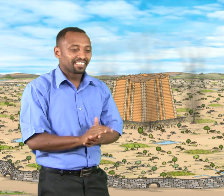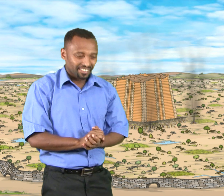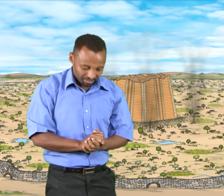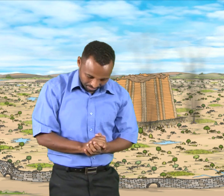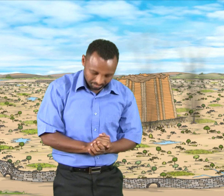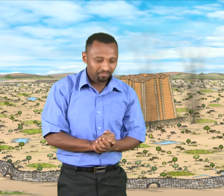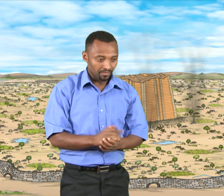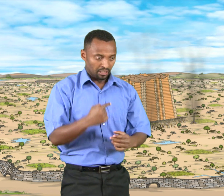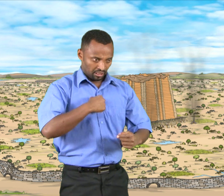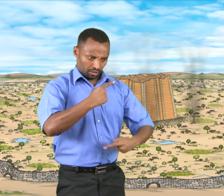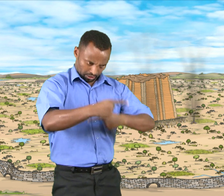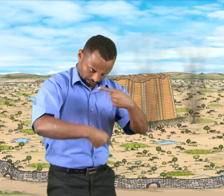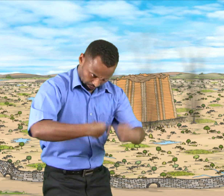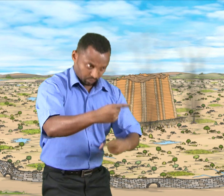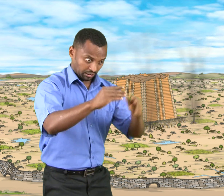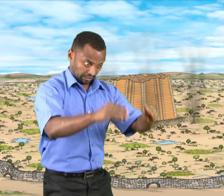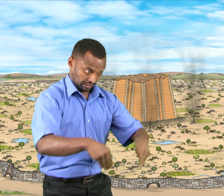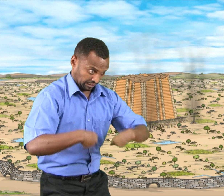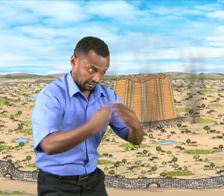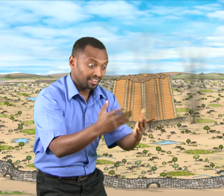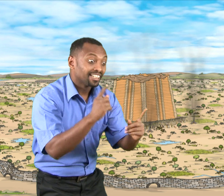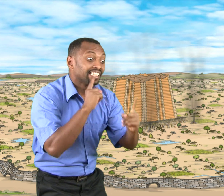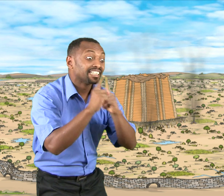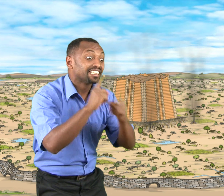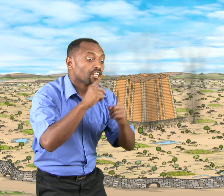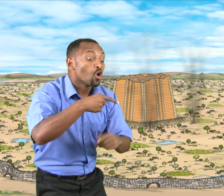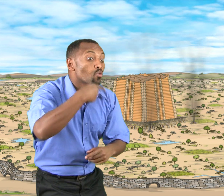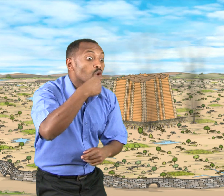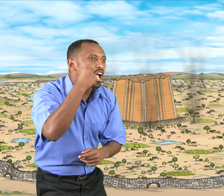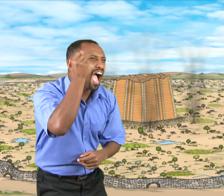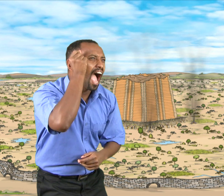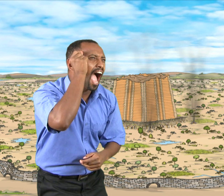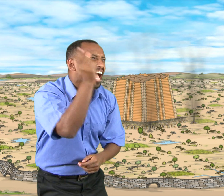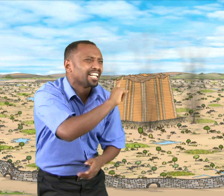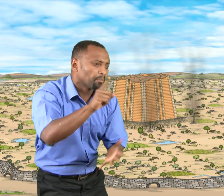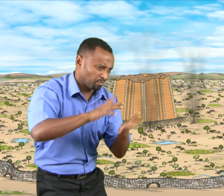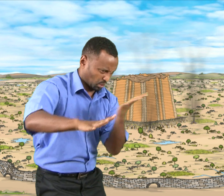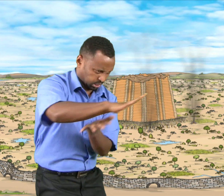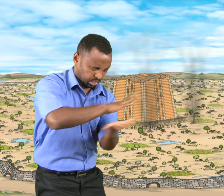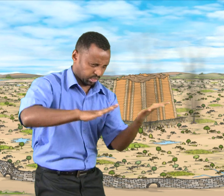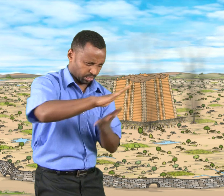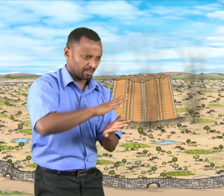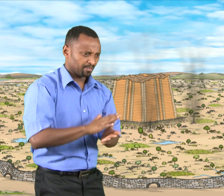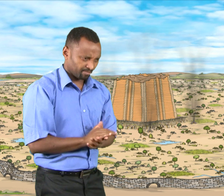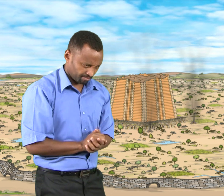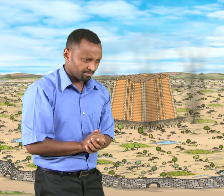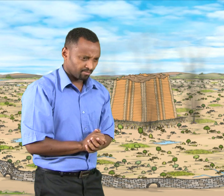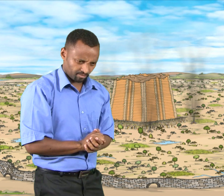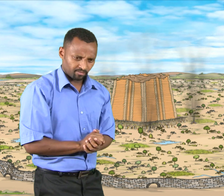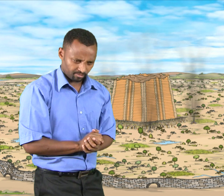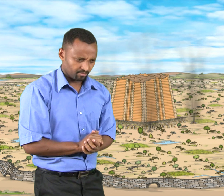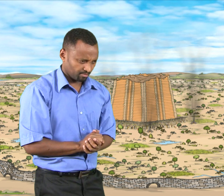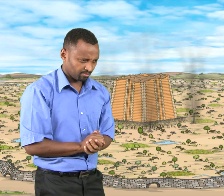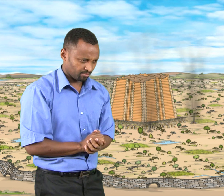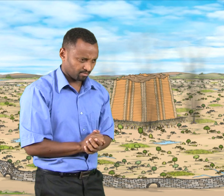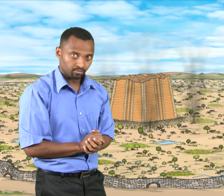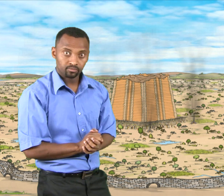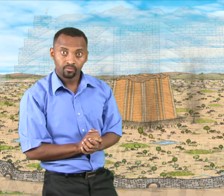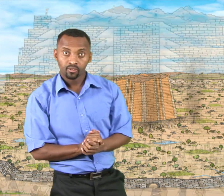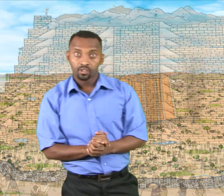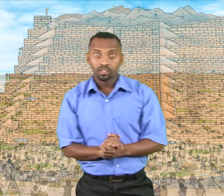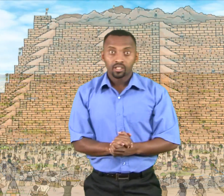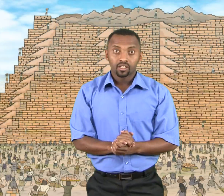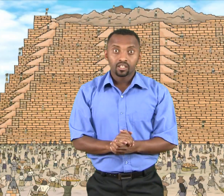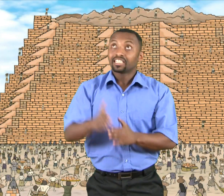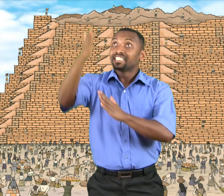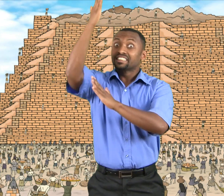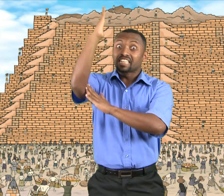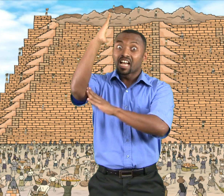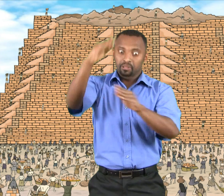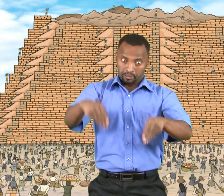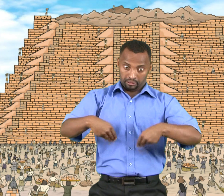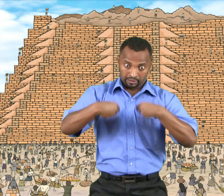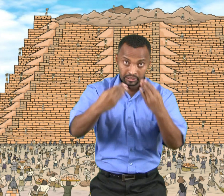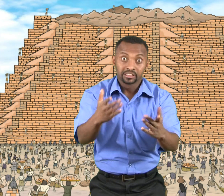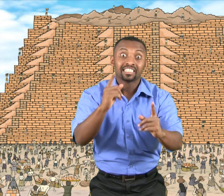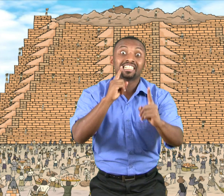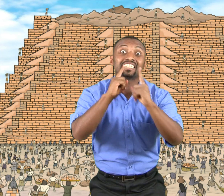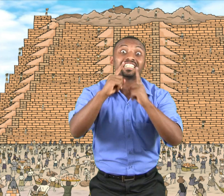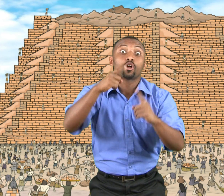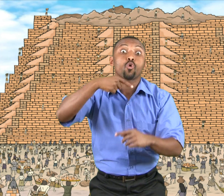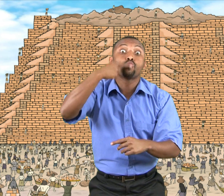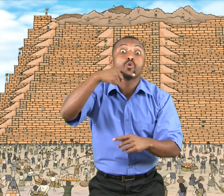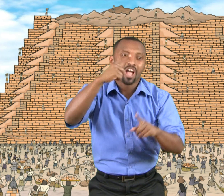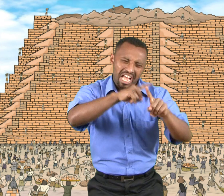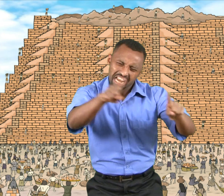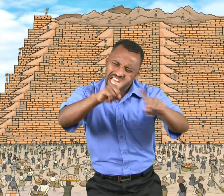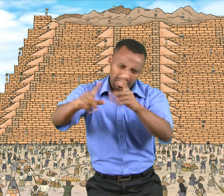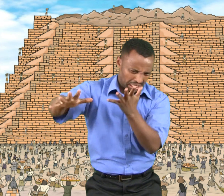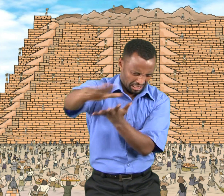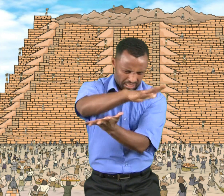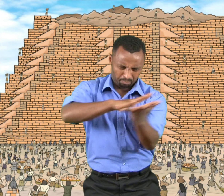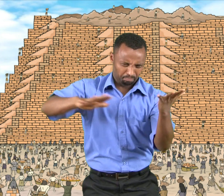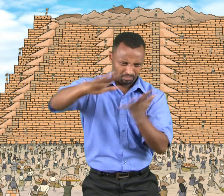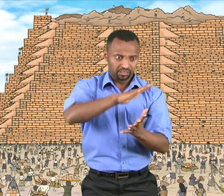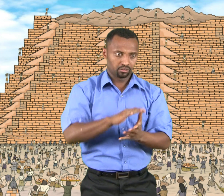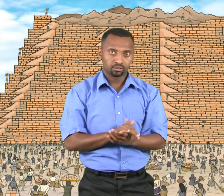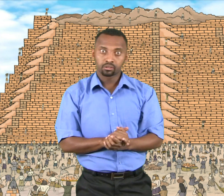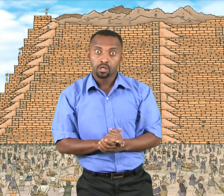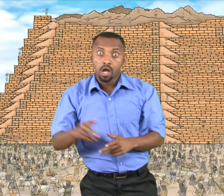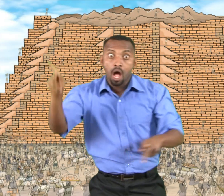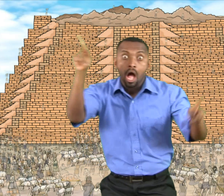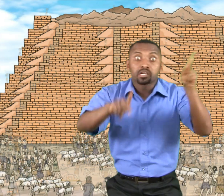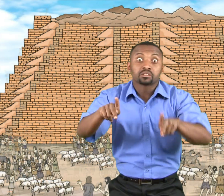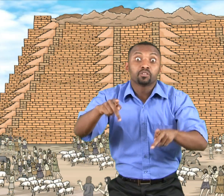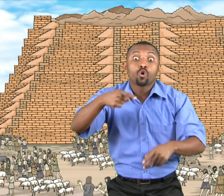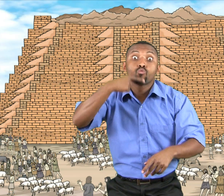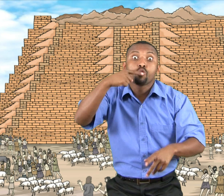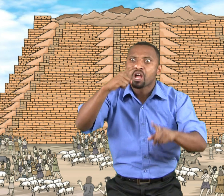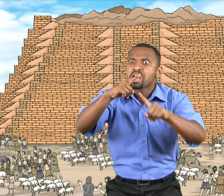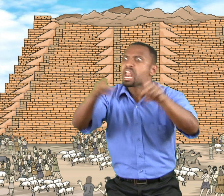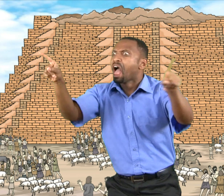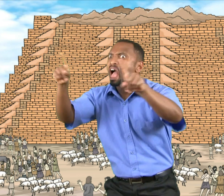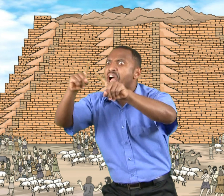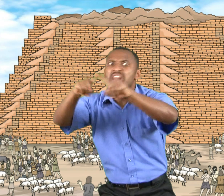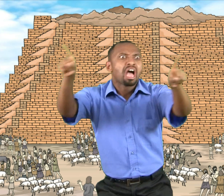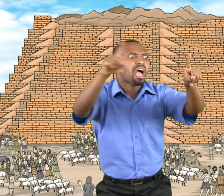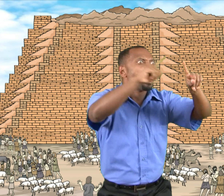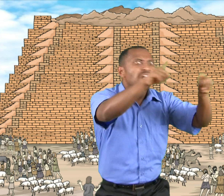Come, let Us go down and confuse their language, so that they will not understand one another’s speech.”